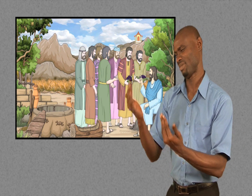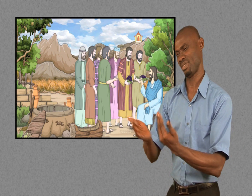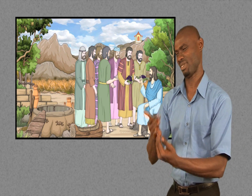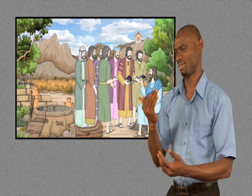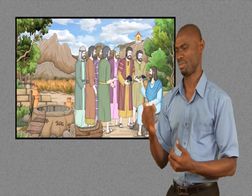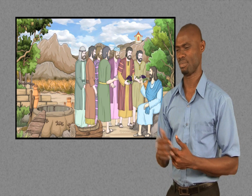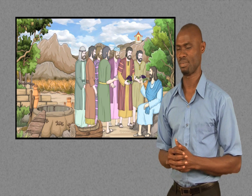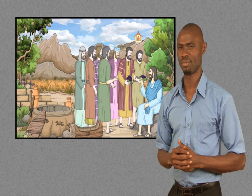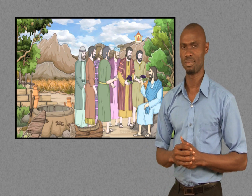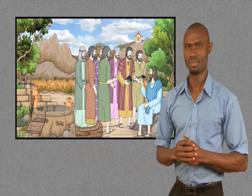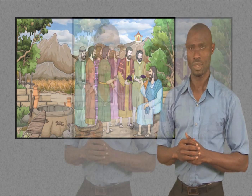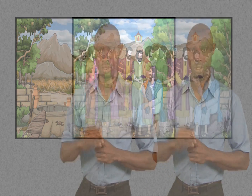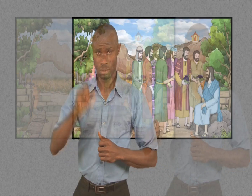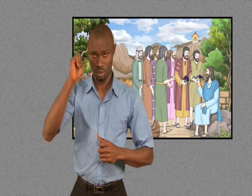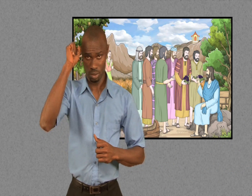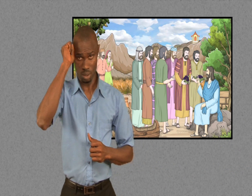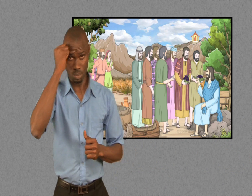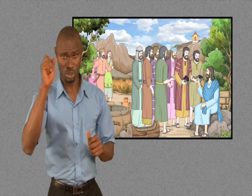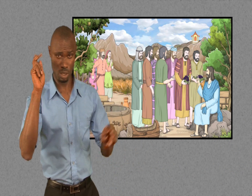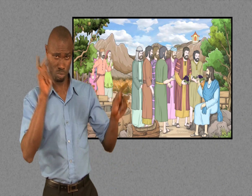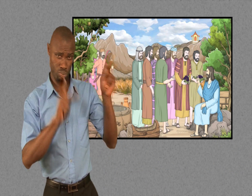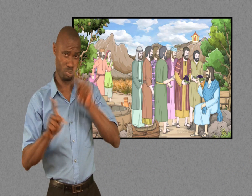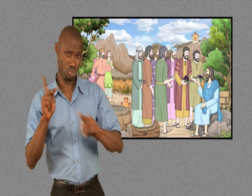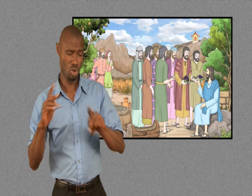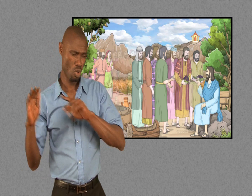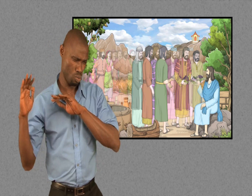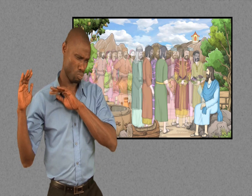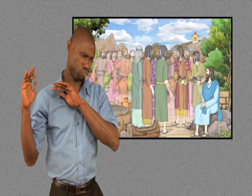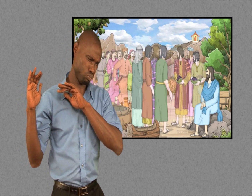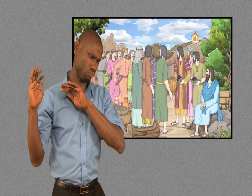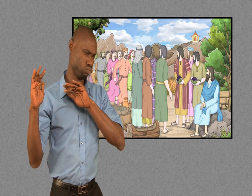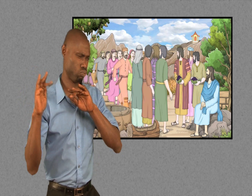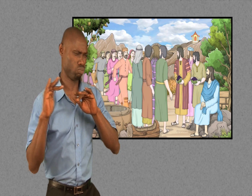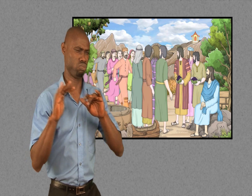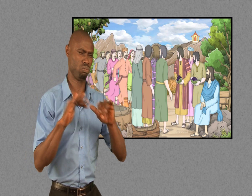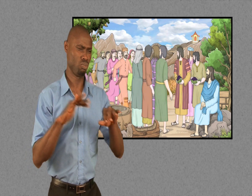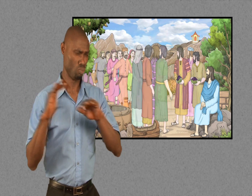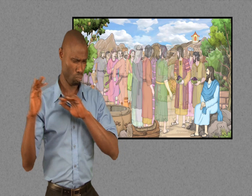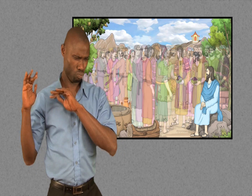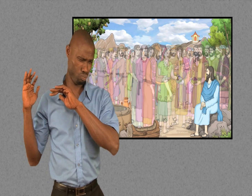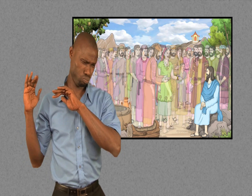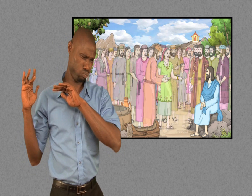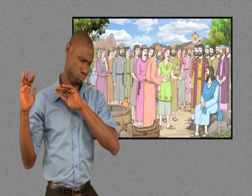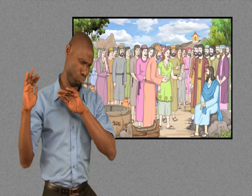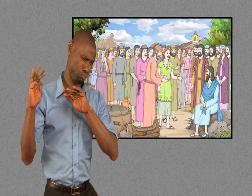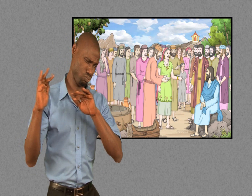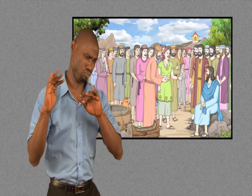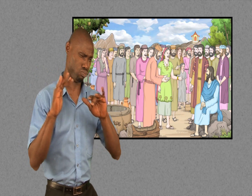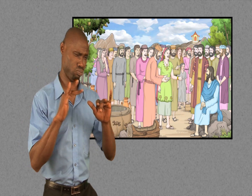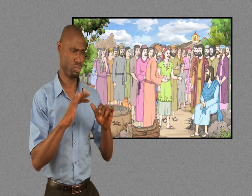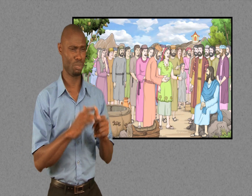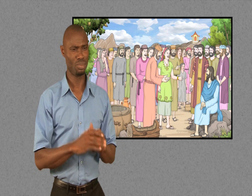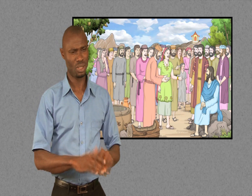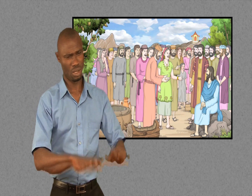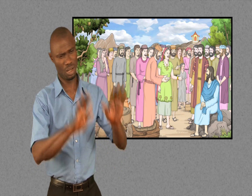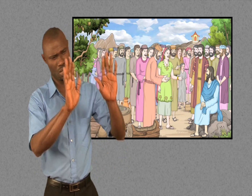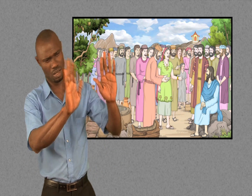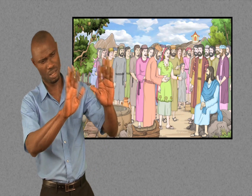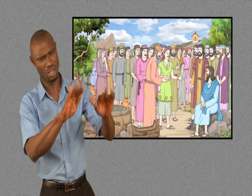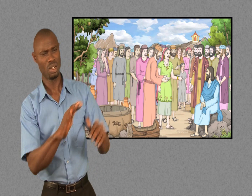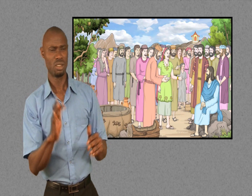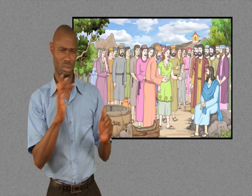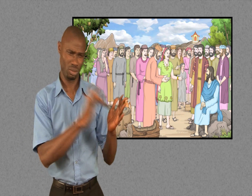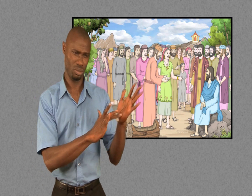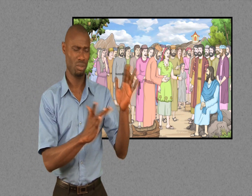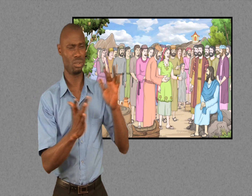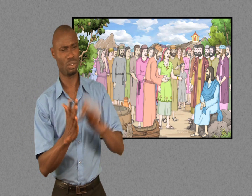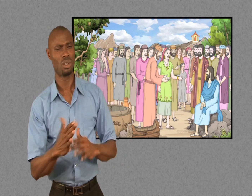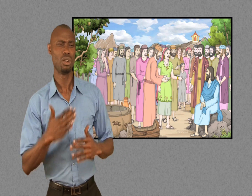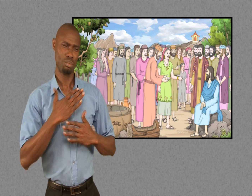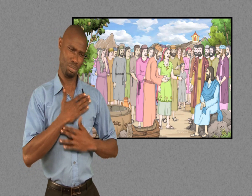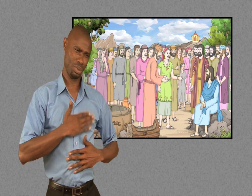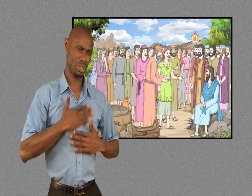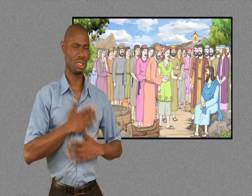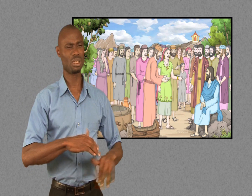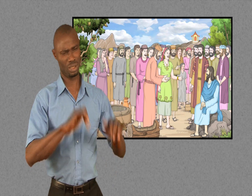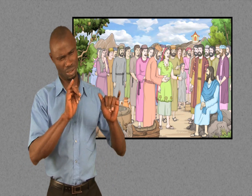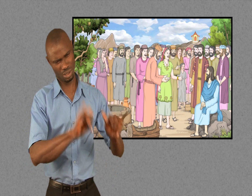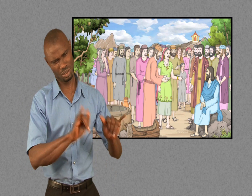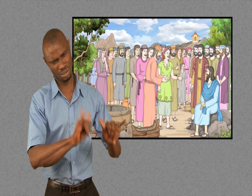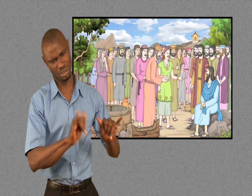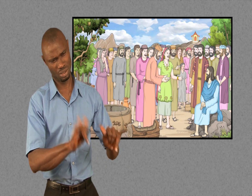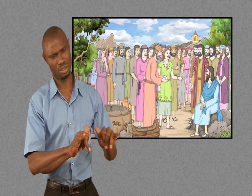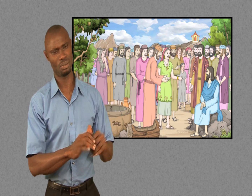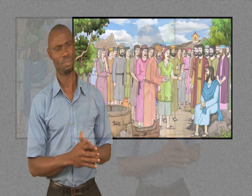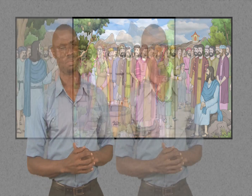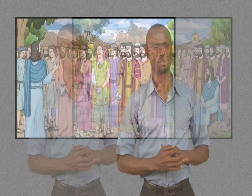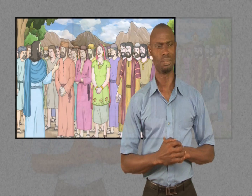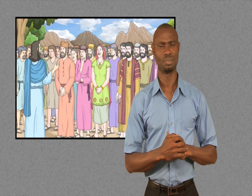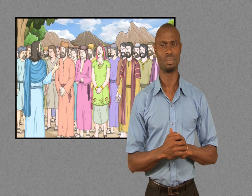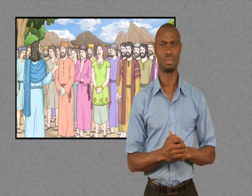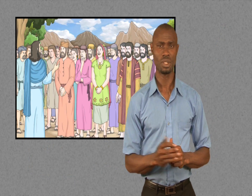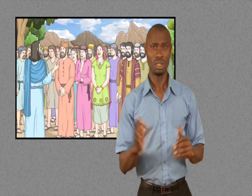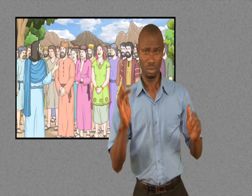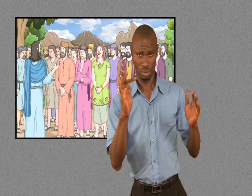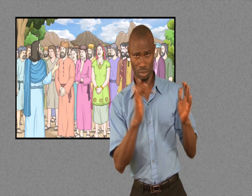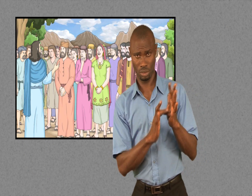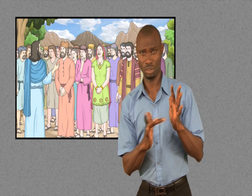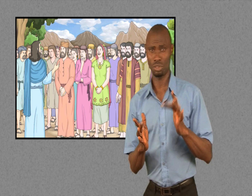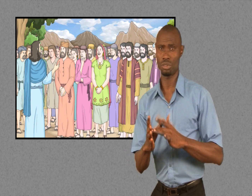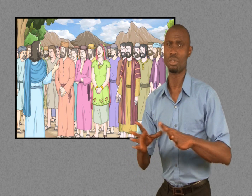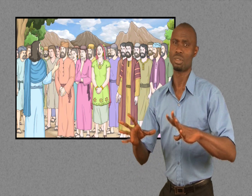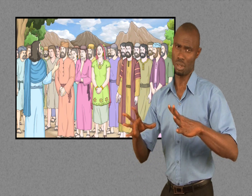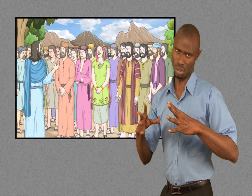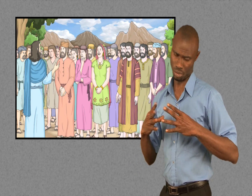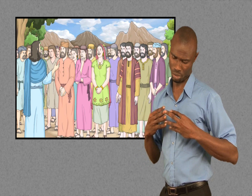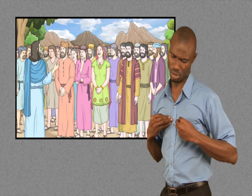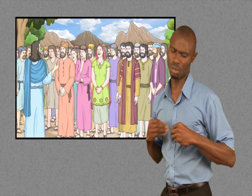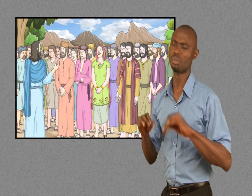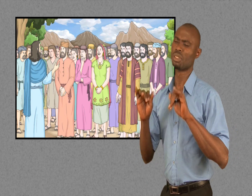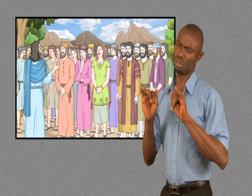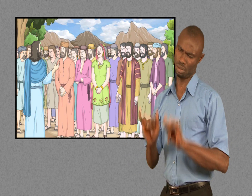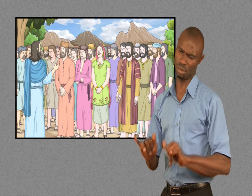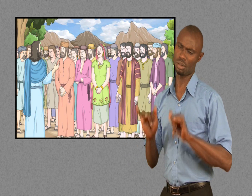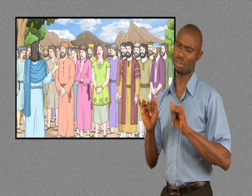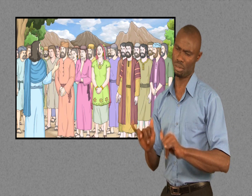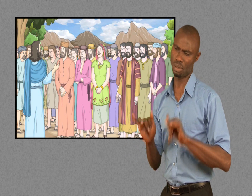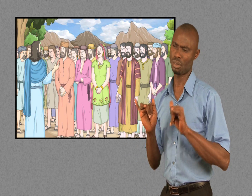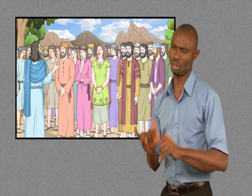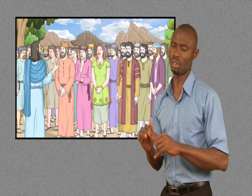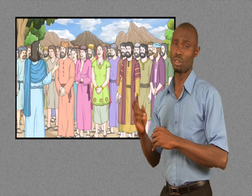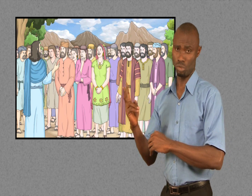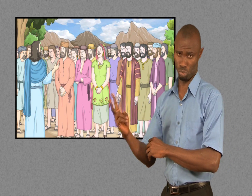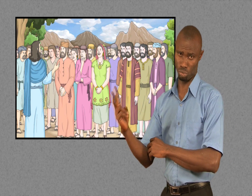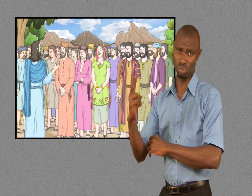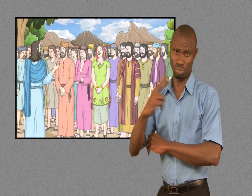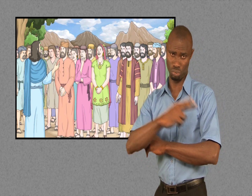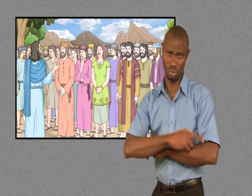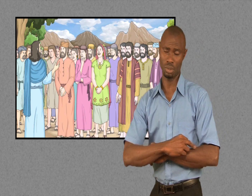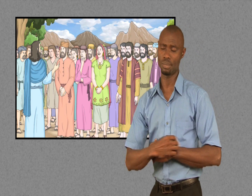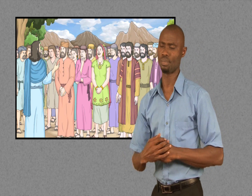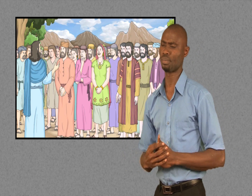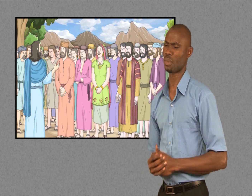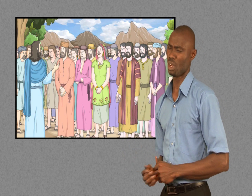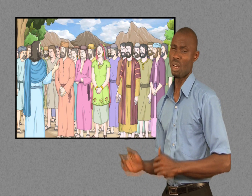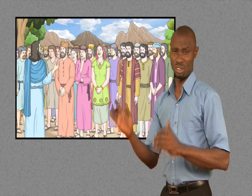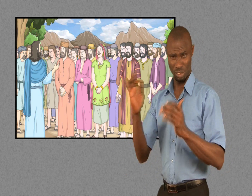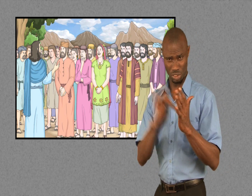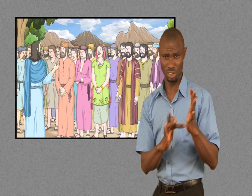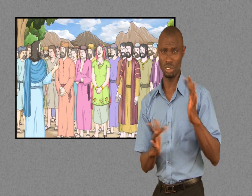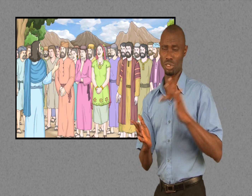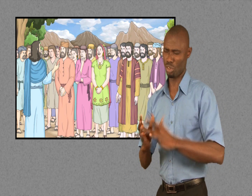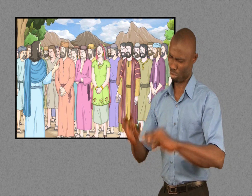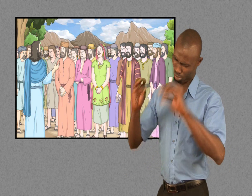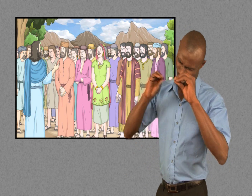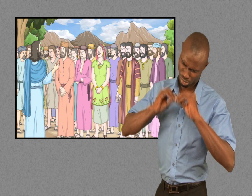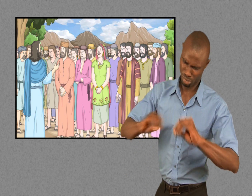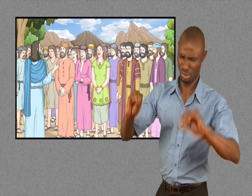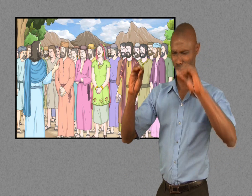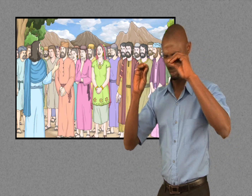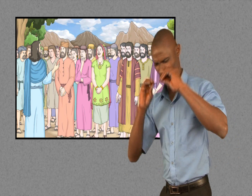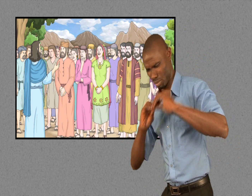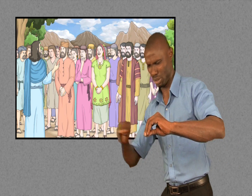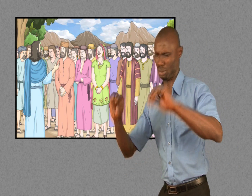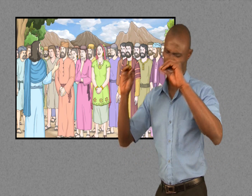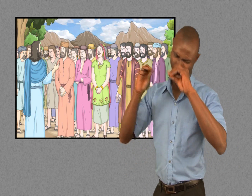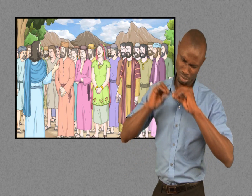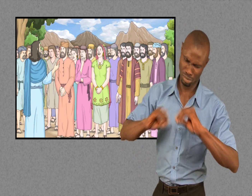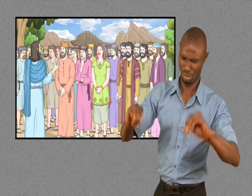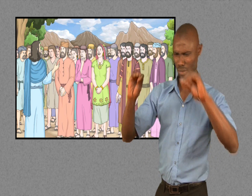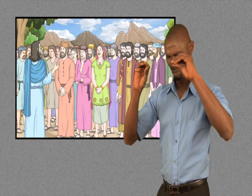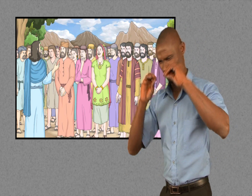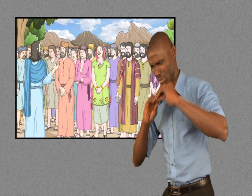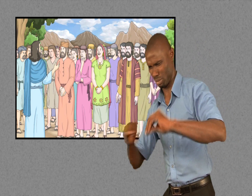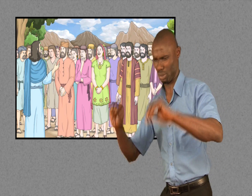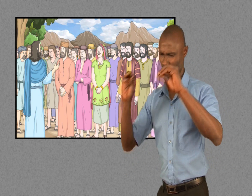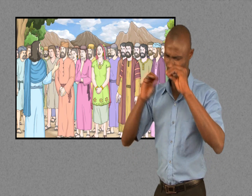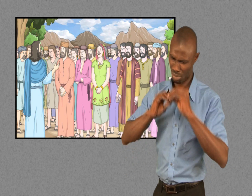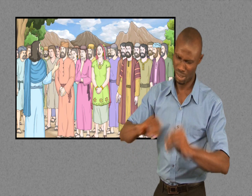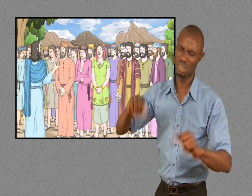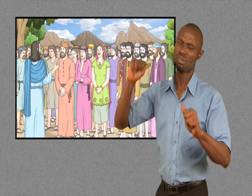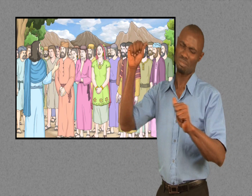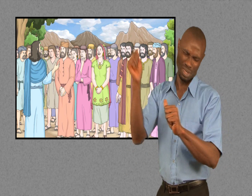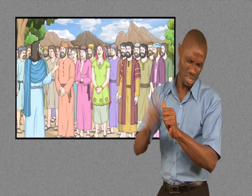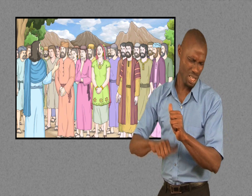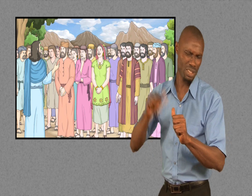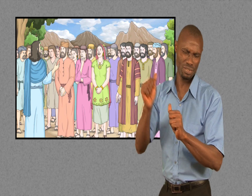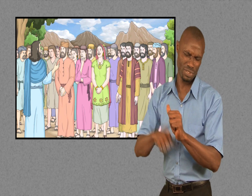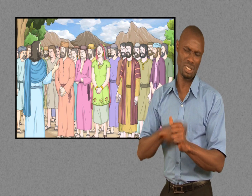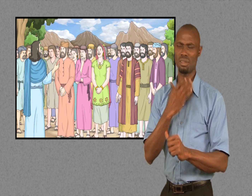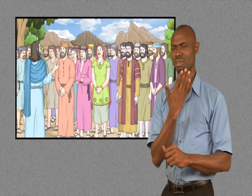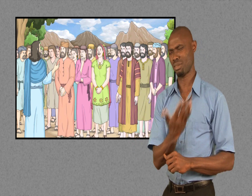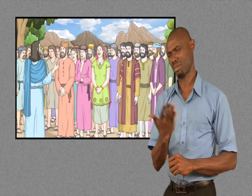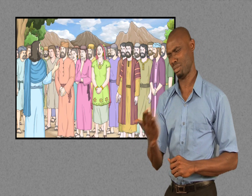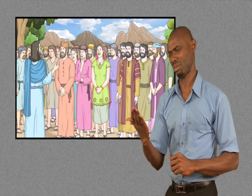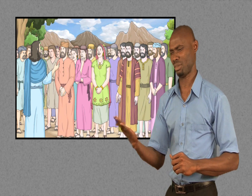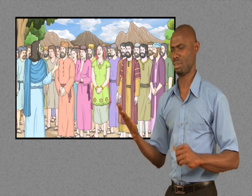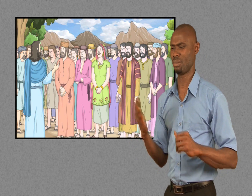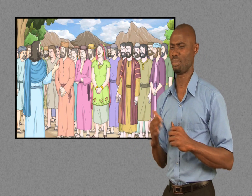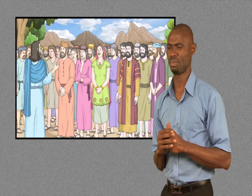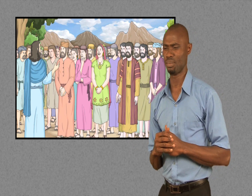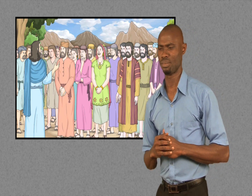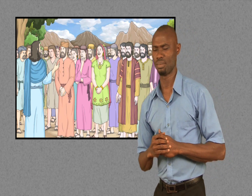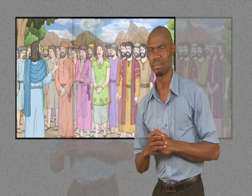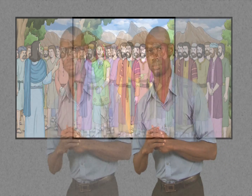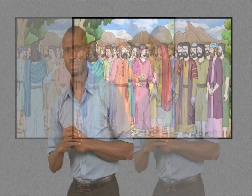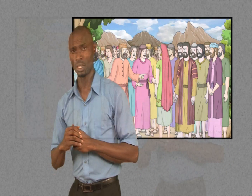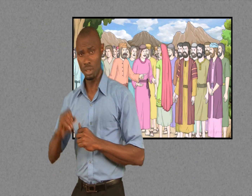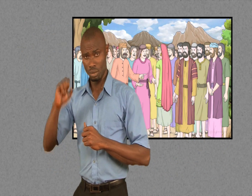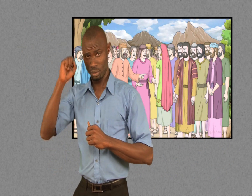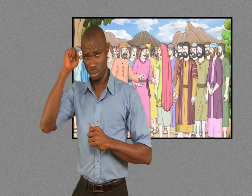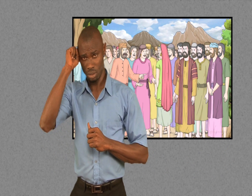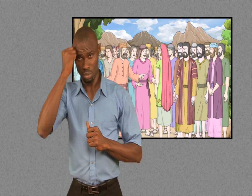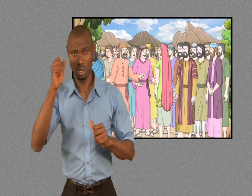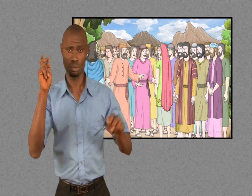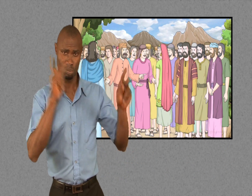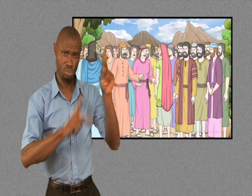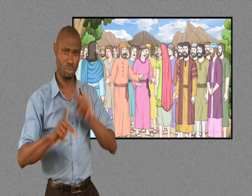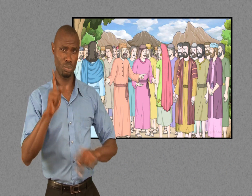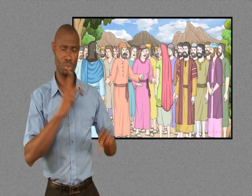Many of the Samaritans from that town believed in Jesus because of the woman’s testimony, “He told me everything I ever did.” So when the Samaritans came to Him, they asked Him to stay with them, and He stayed two days. And many more believed because of His message.